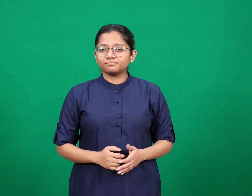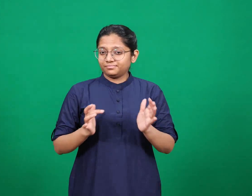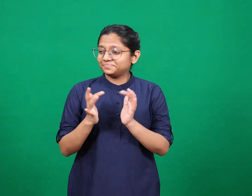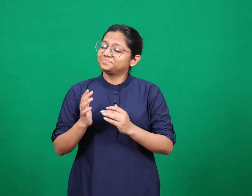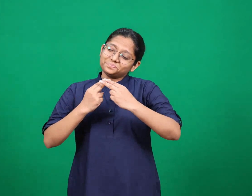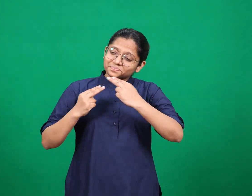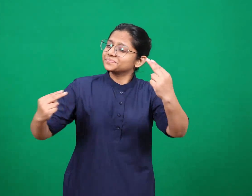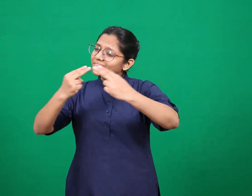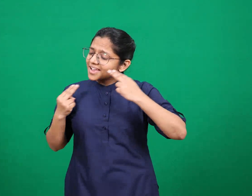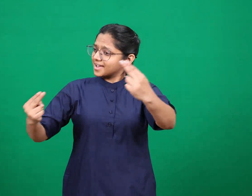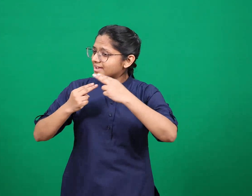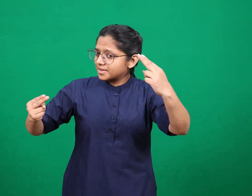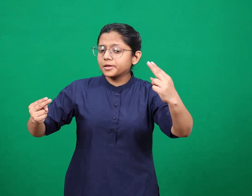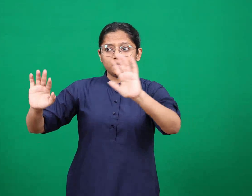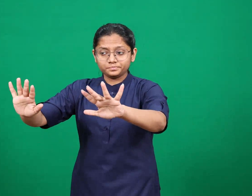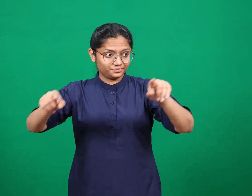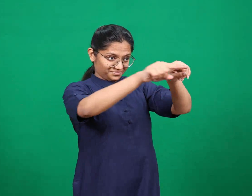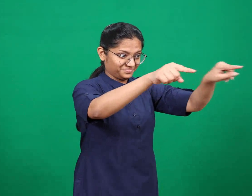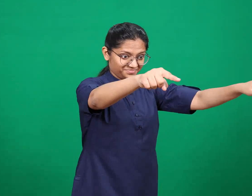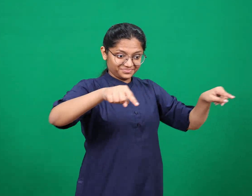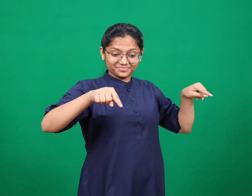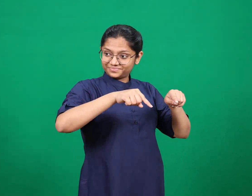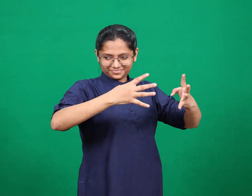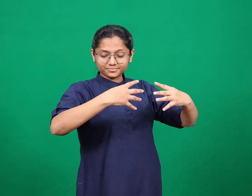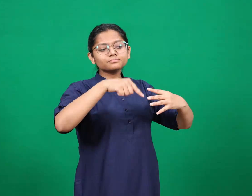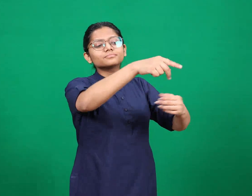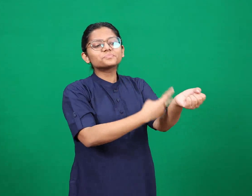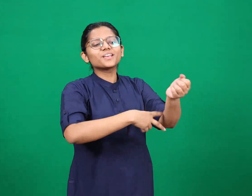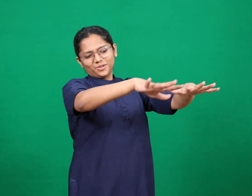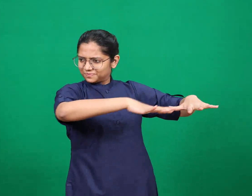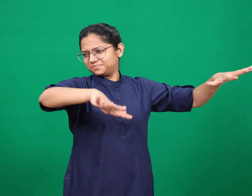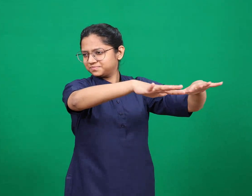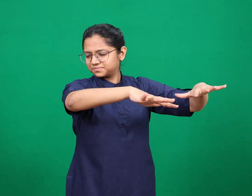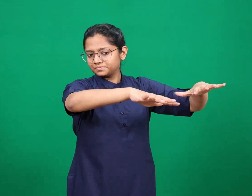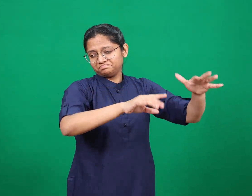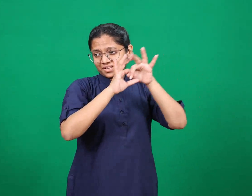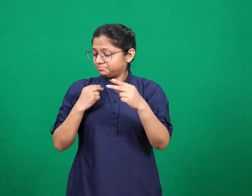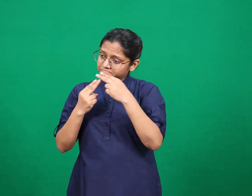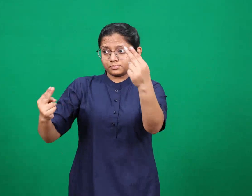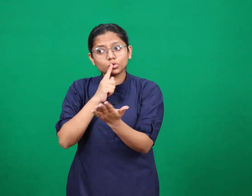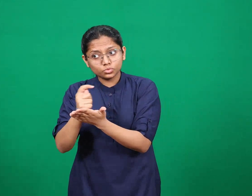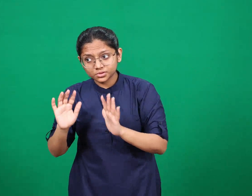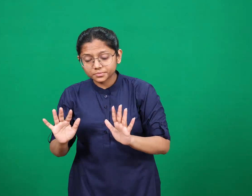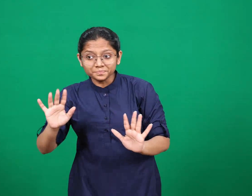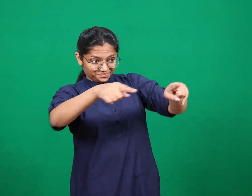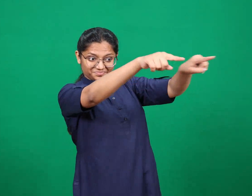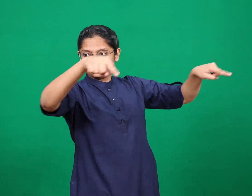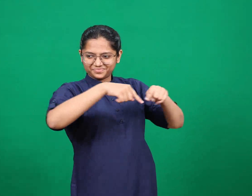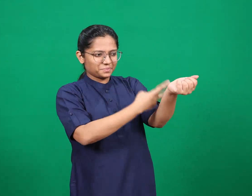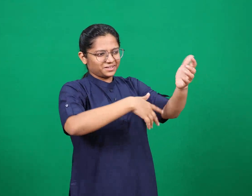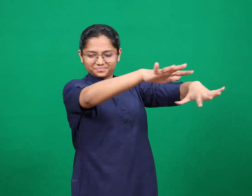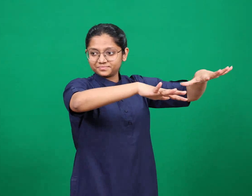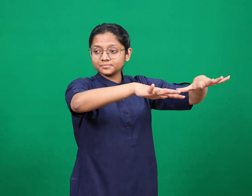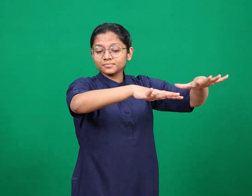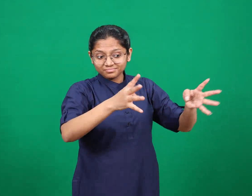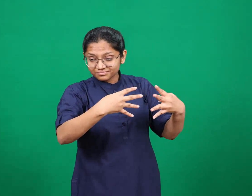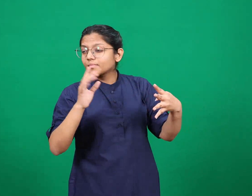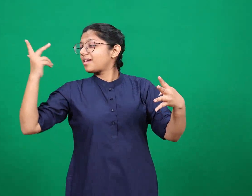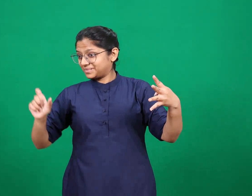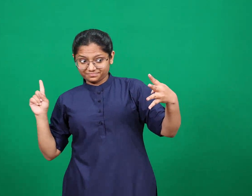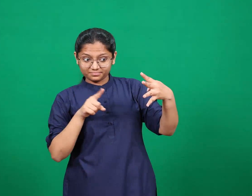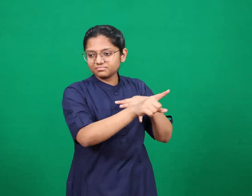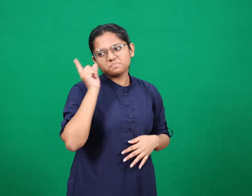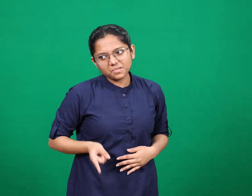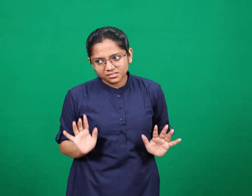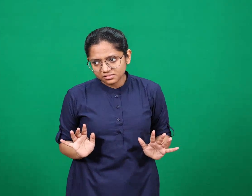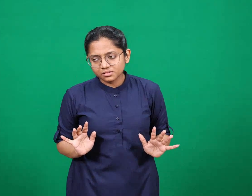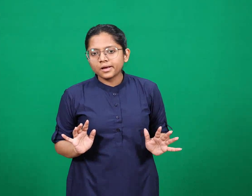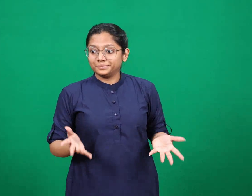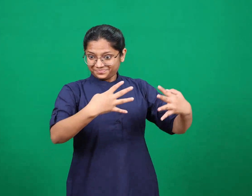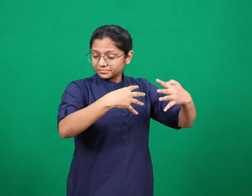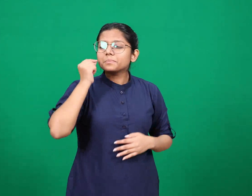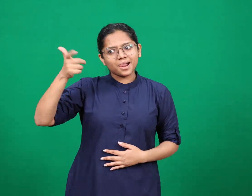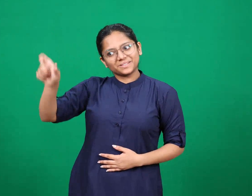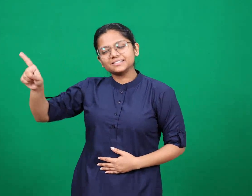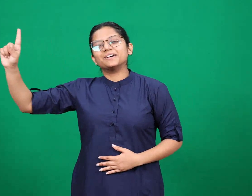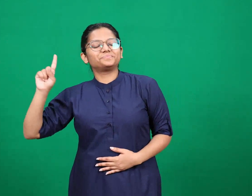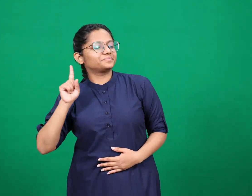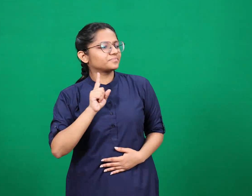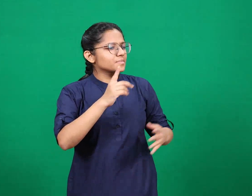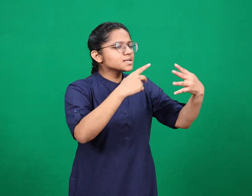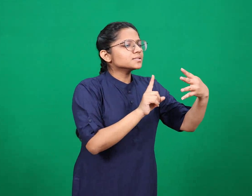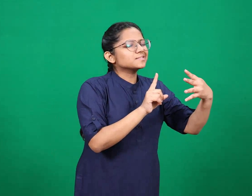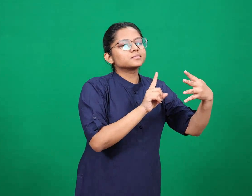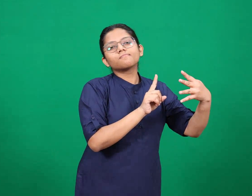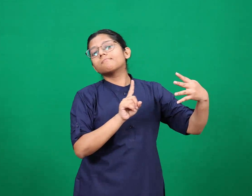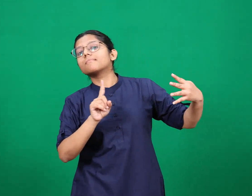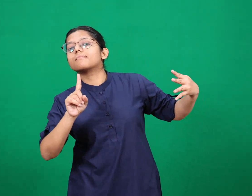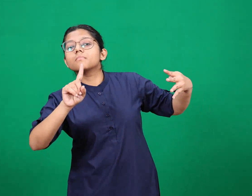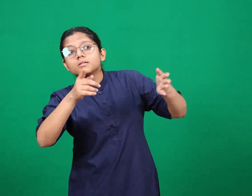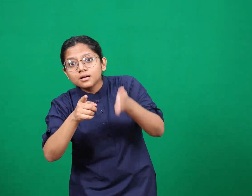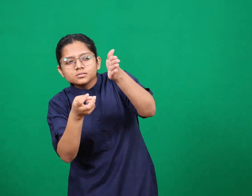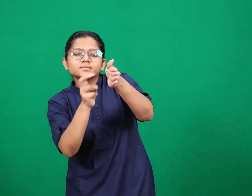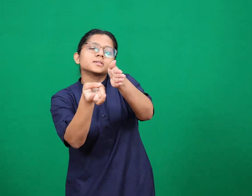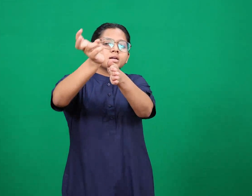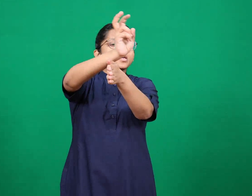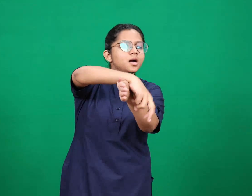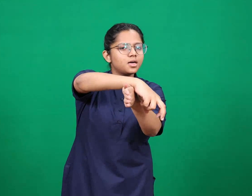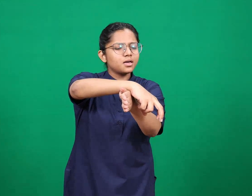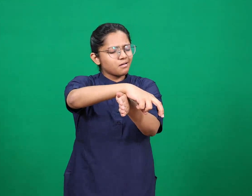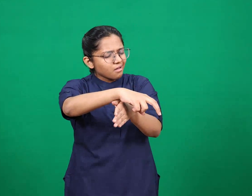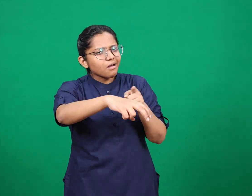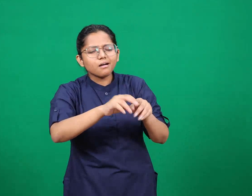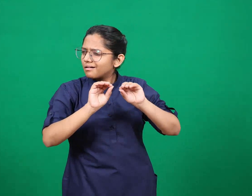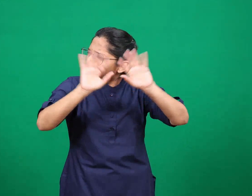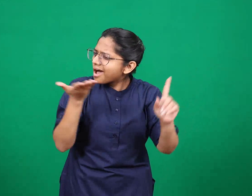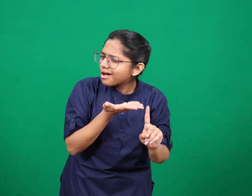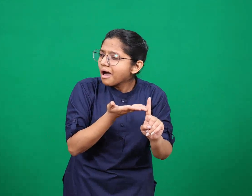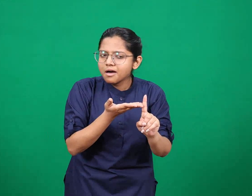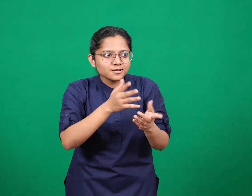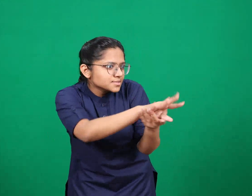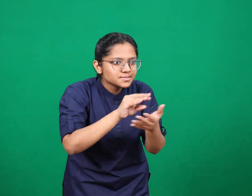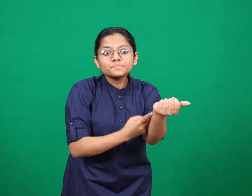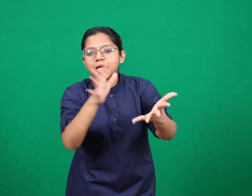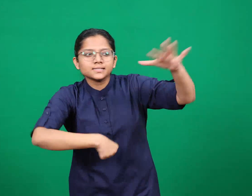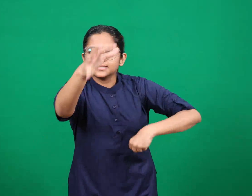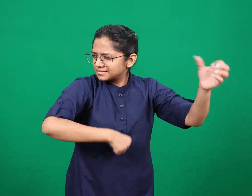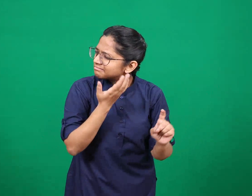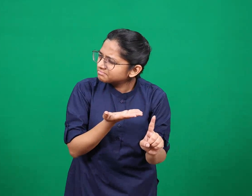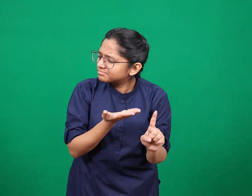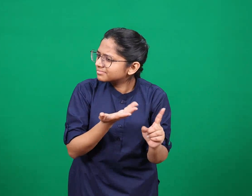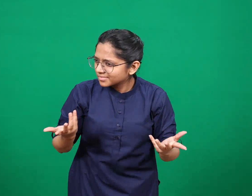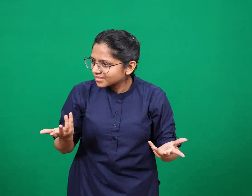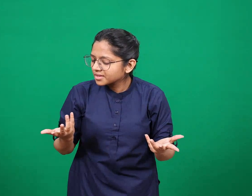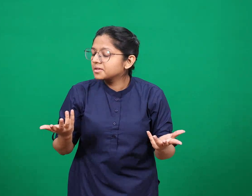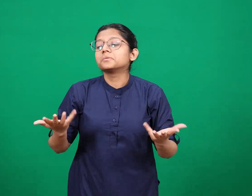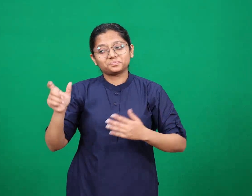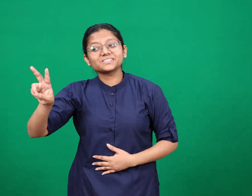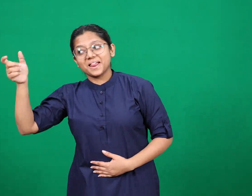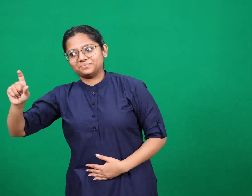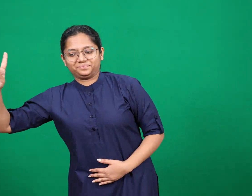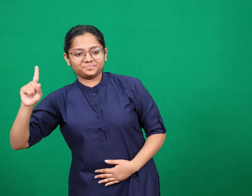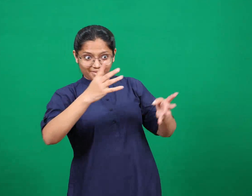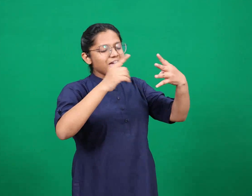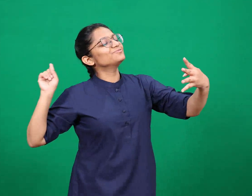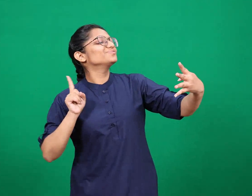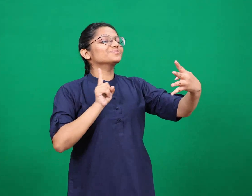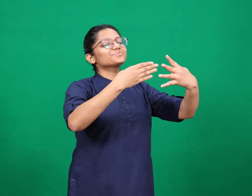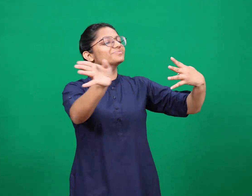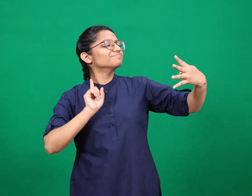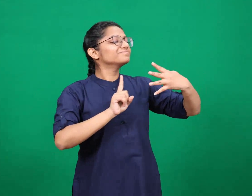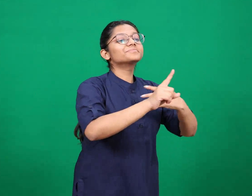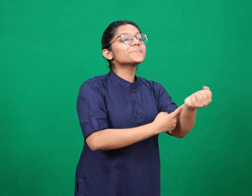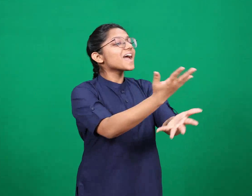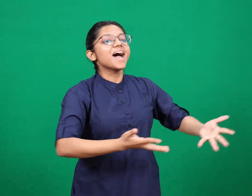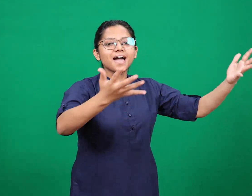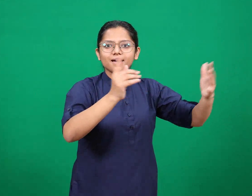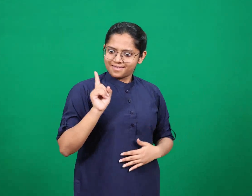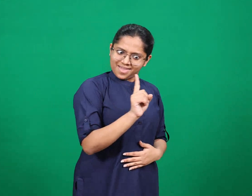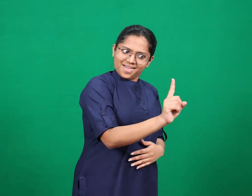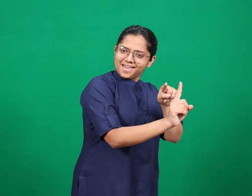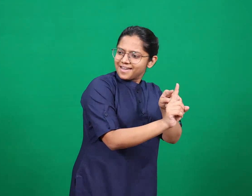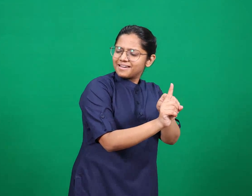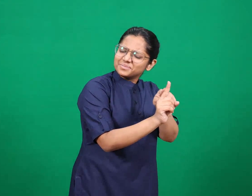"Truly, truly, I tell you, whoever does not enter the sheepfold by the gate, but climbs in some other way, is a thief and a robber. But the one who enters by the gate is the shepherd of the sheep.